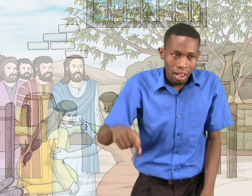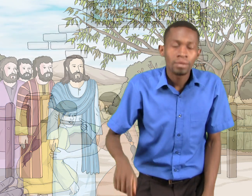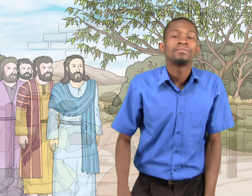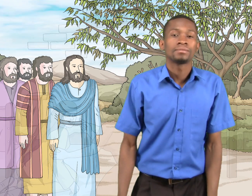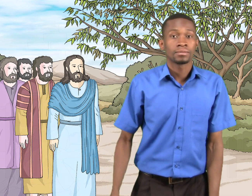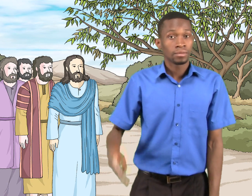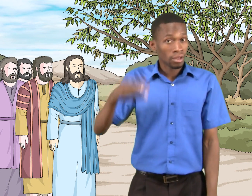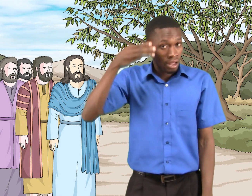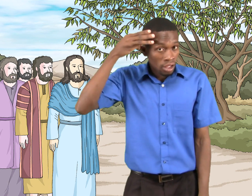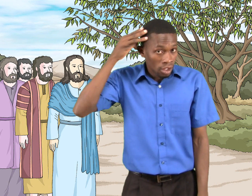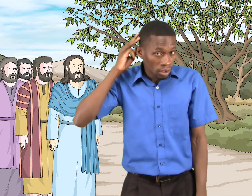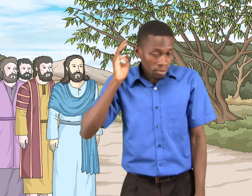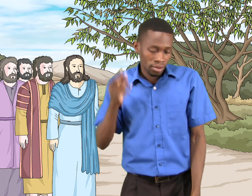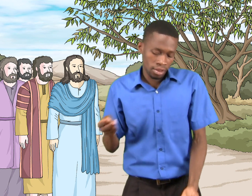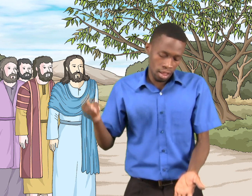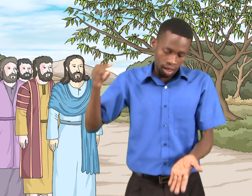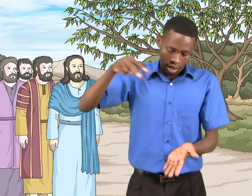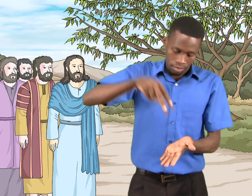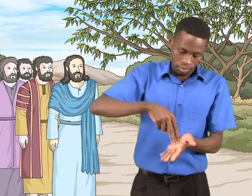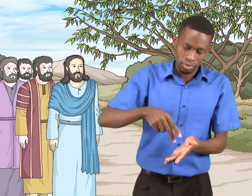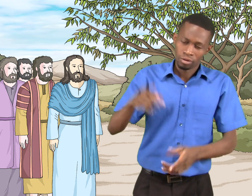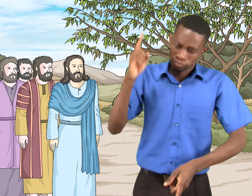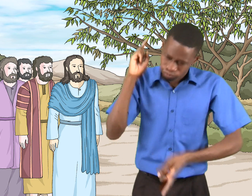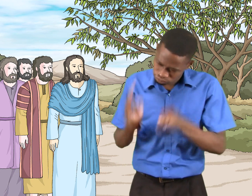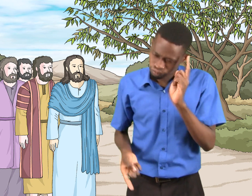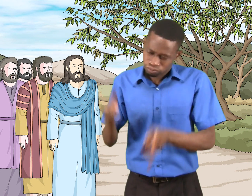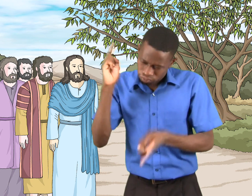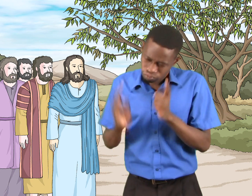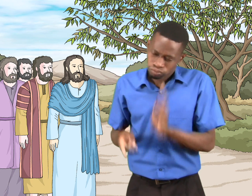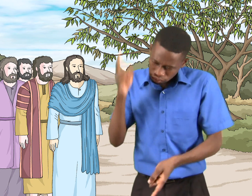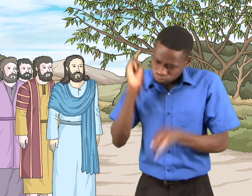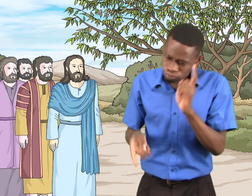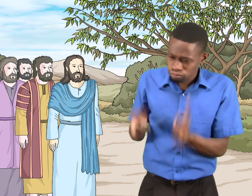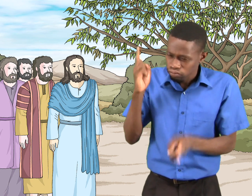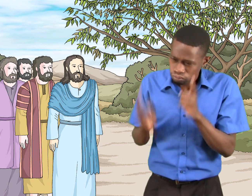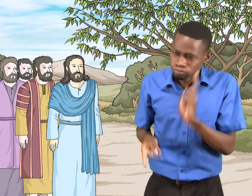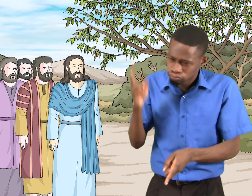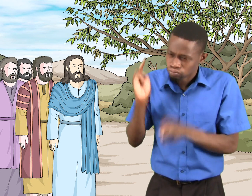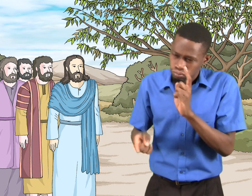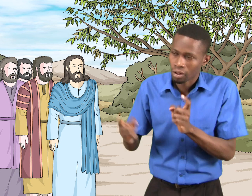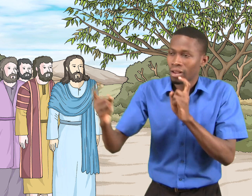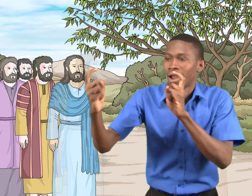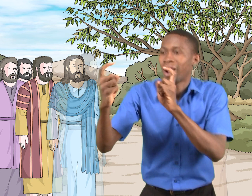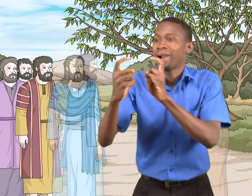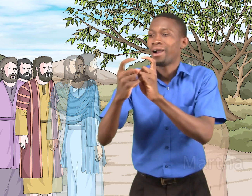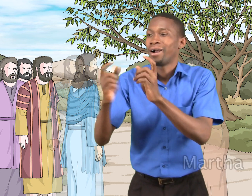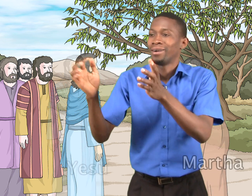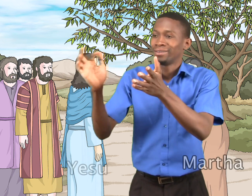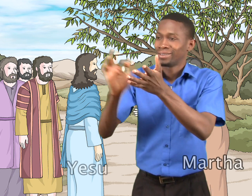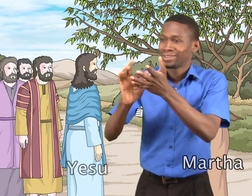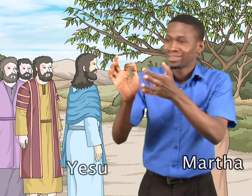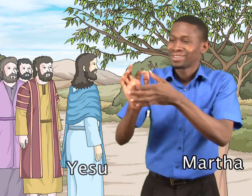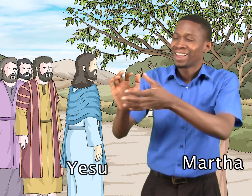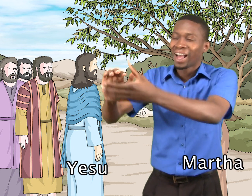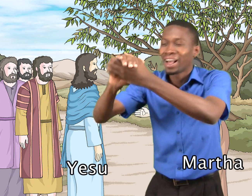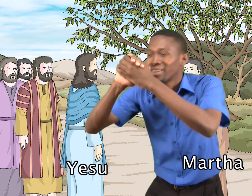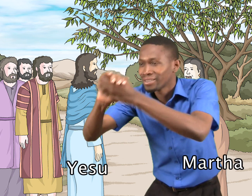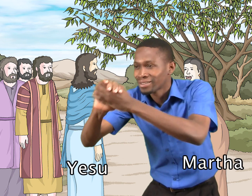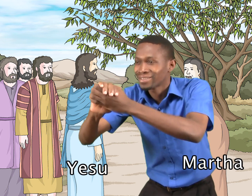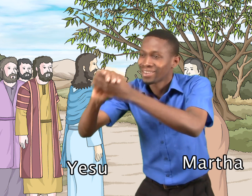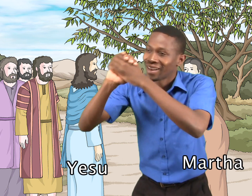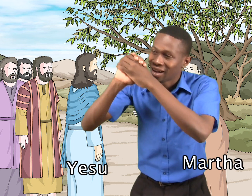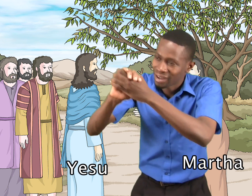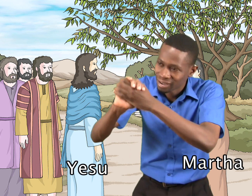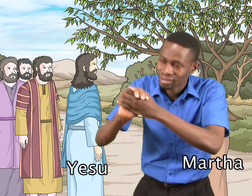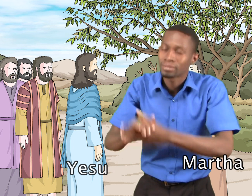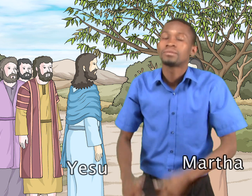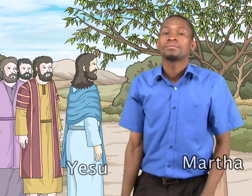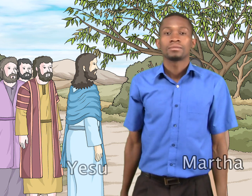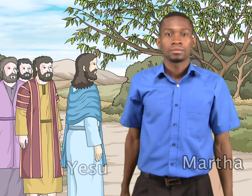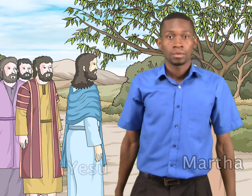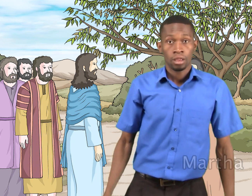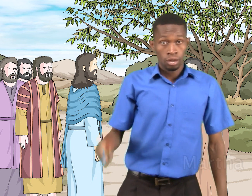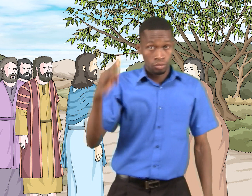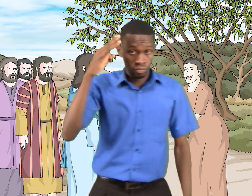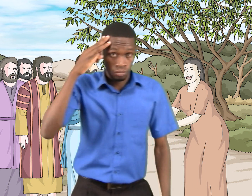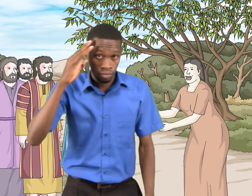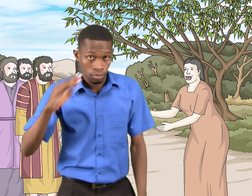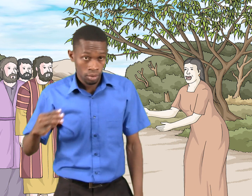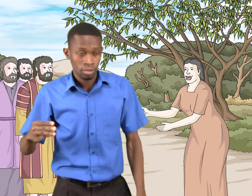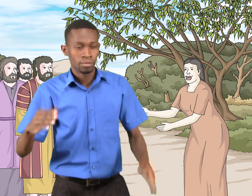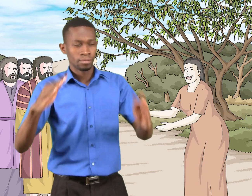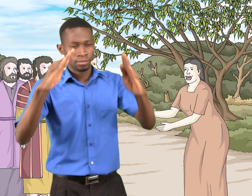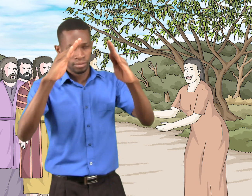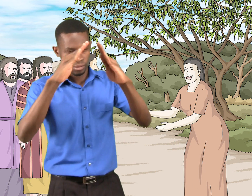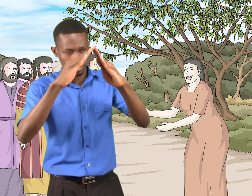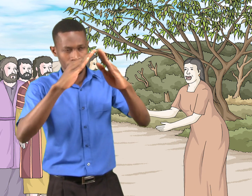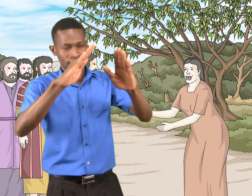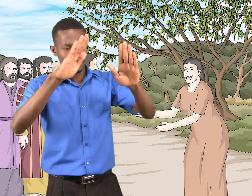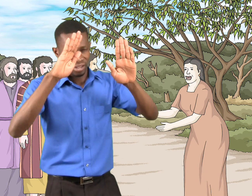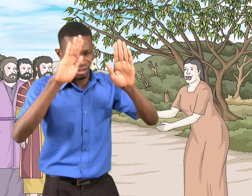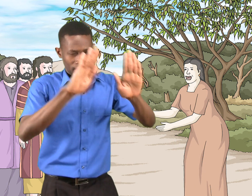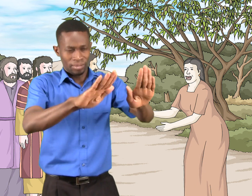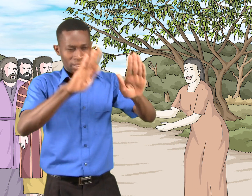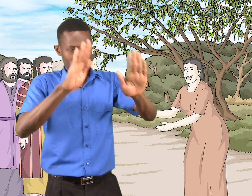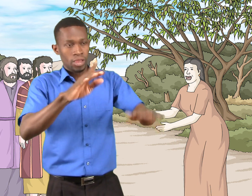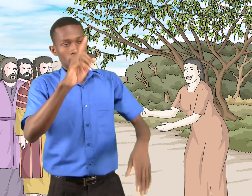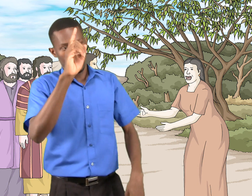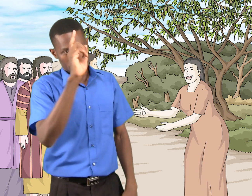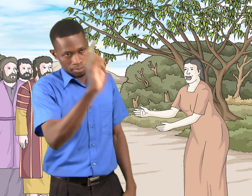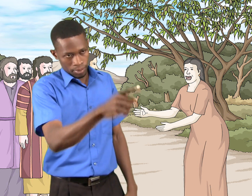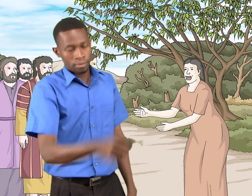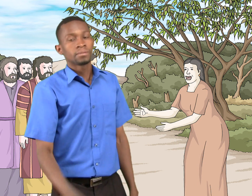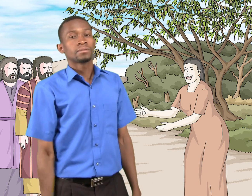but Mary stayed at home.